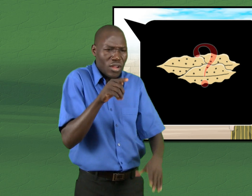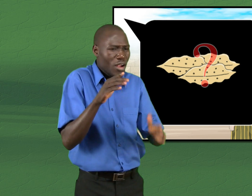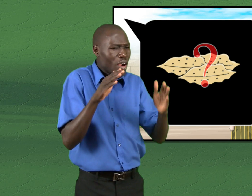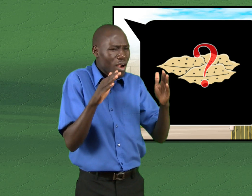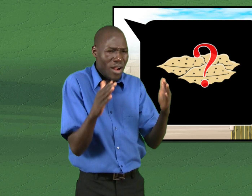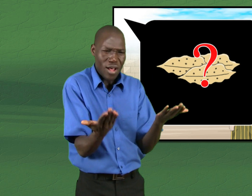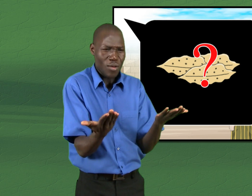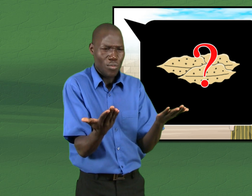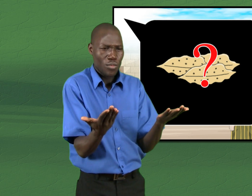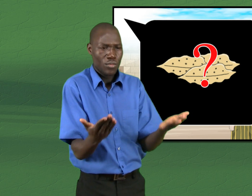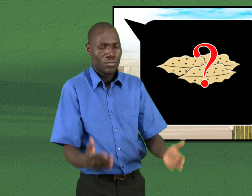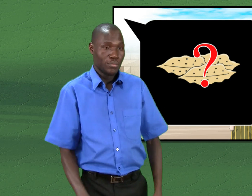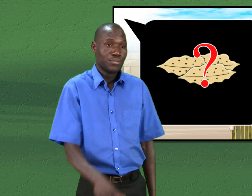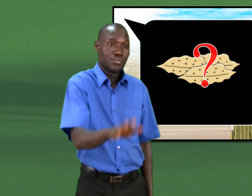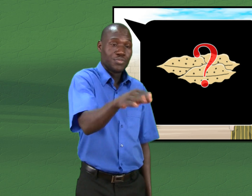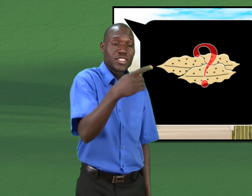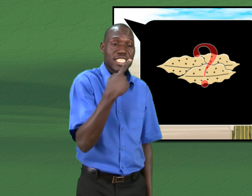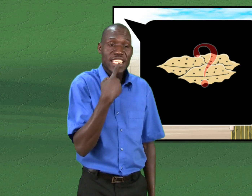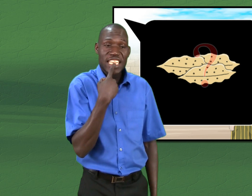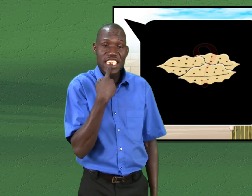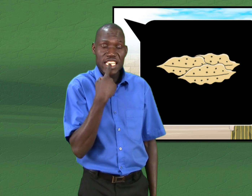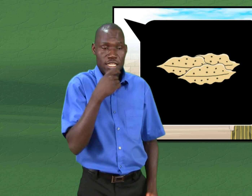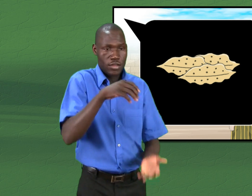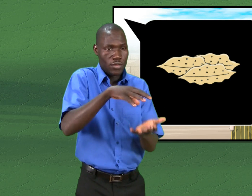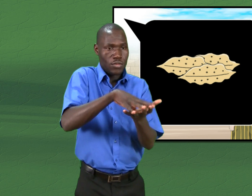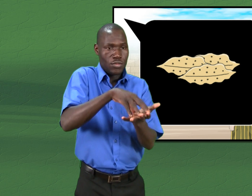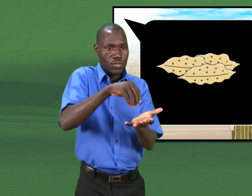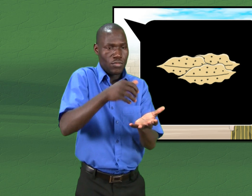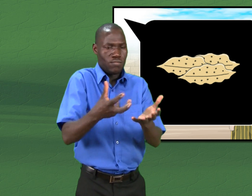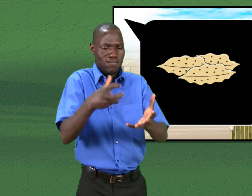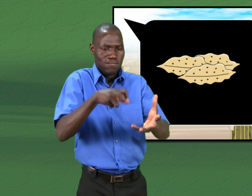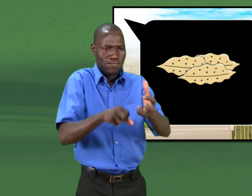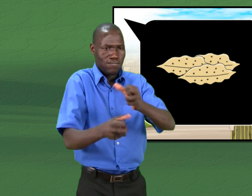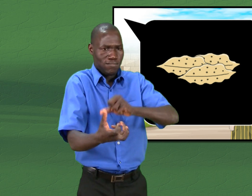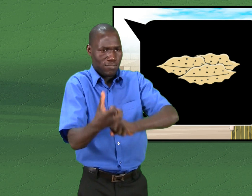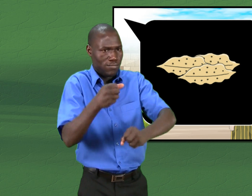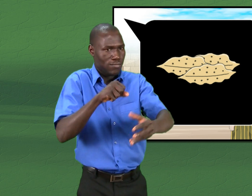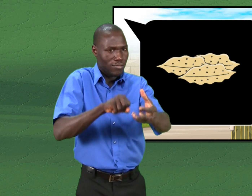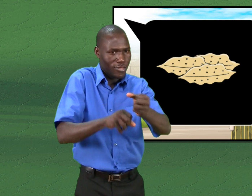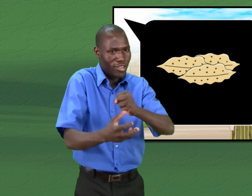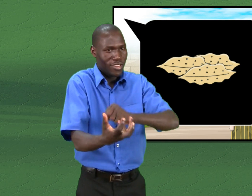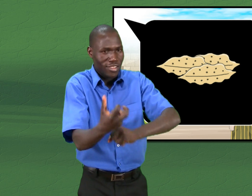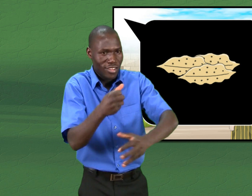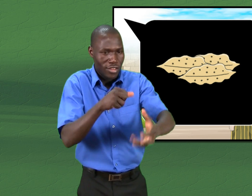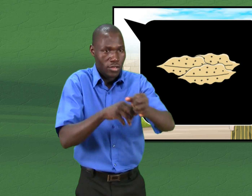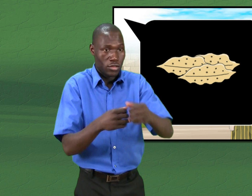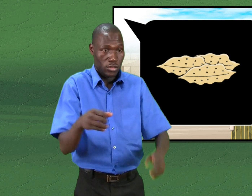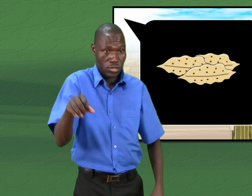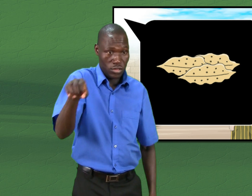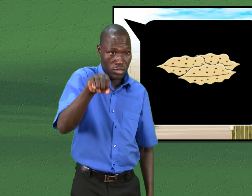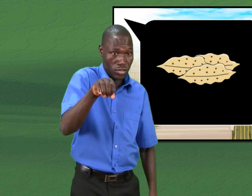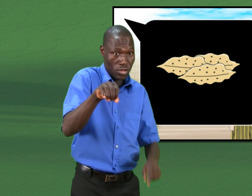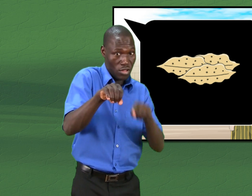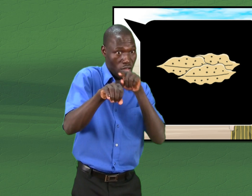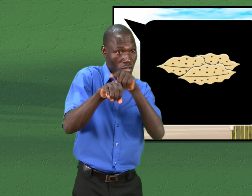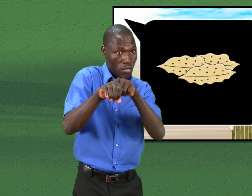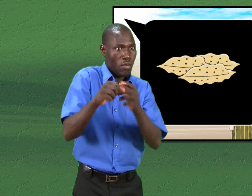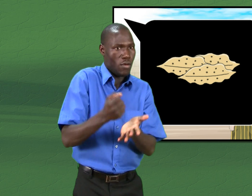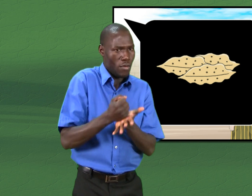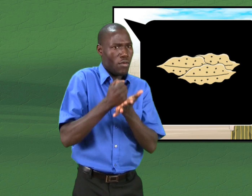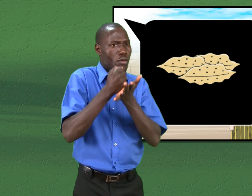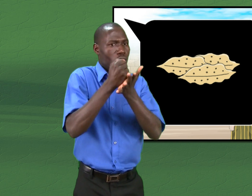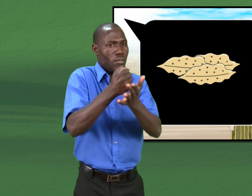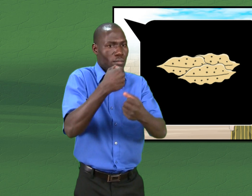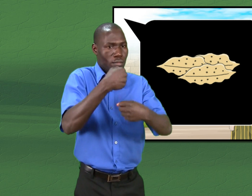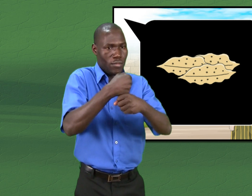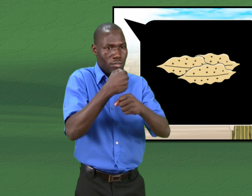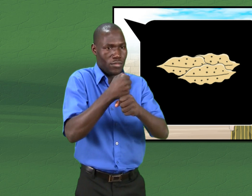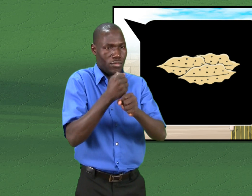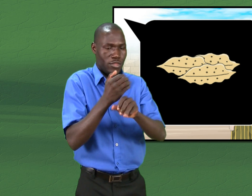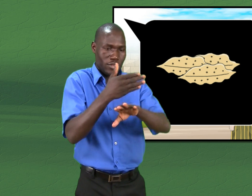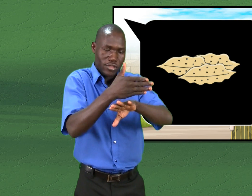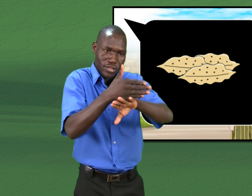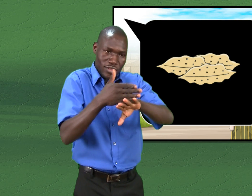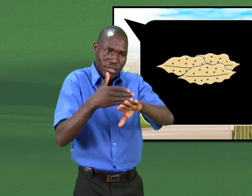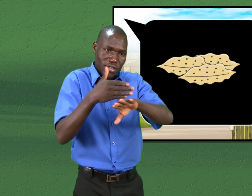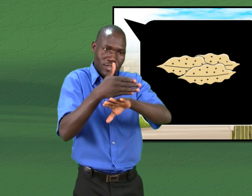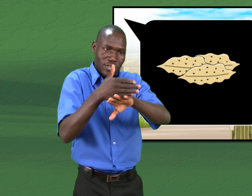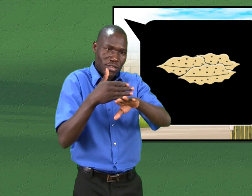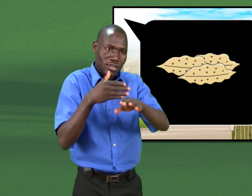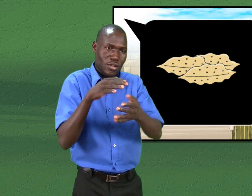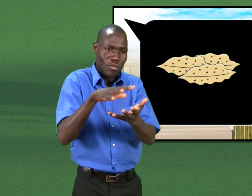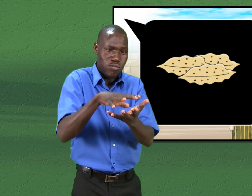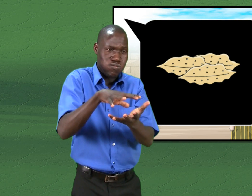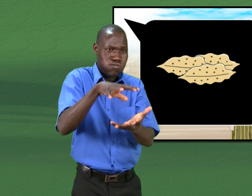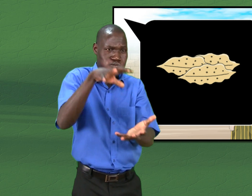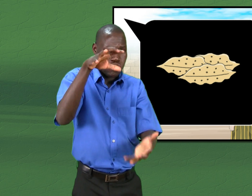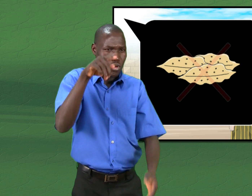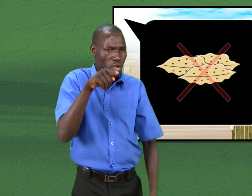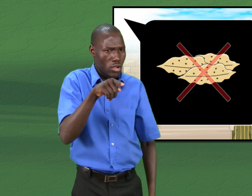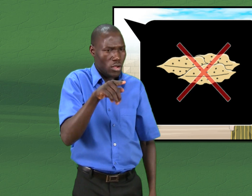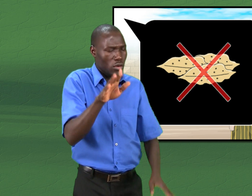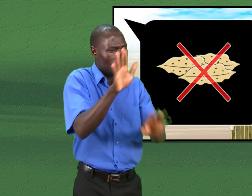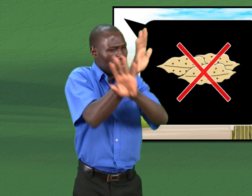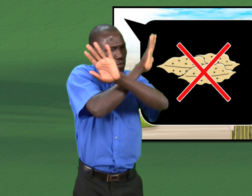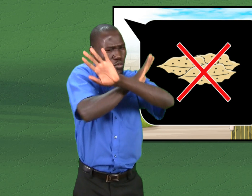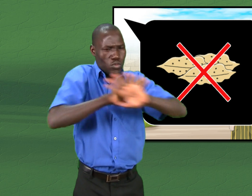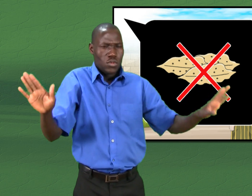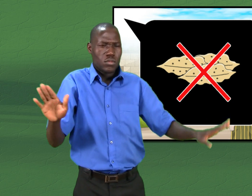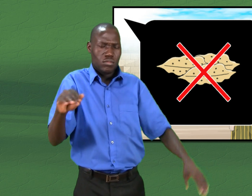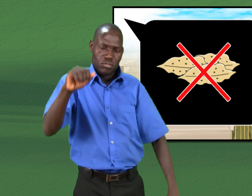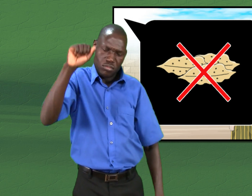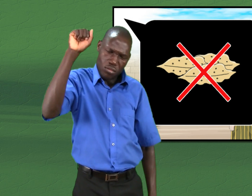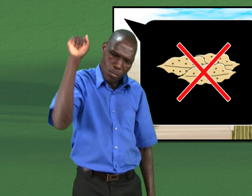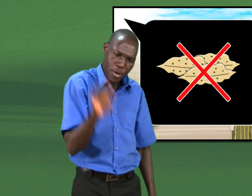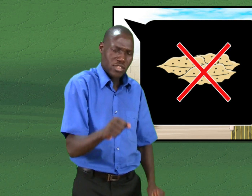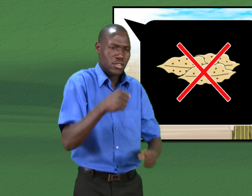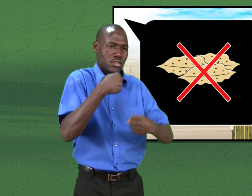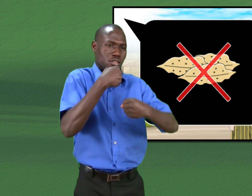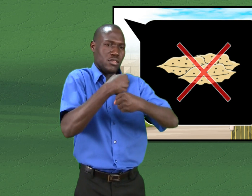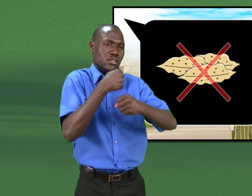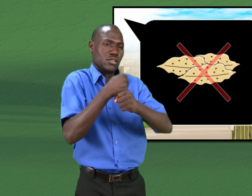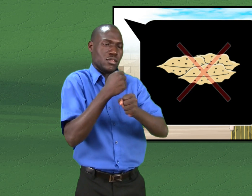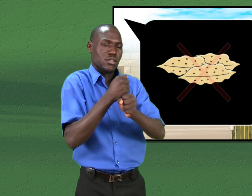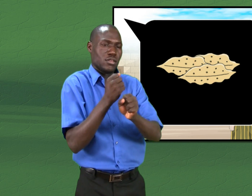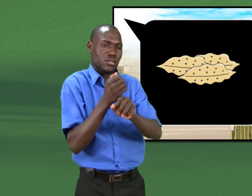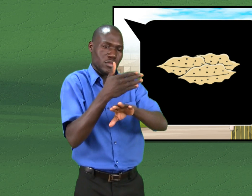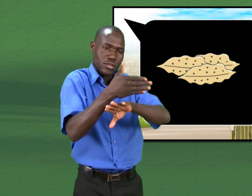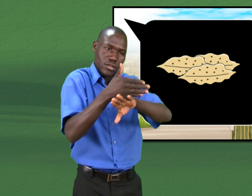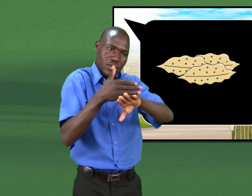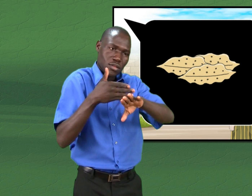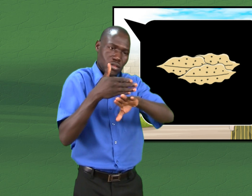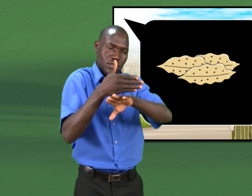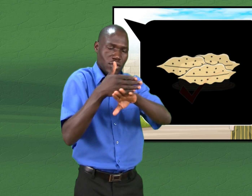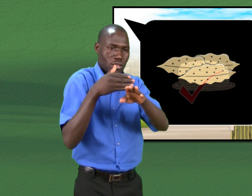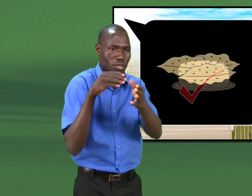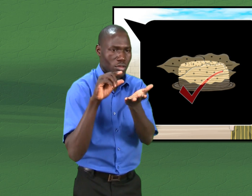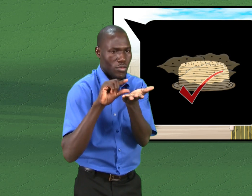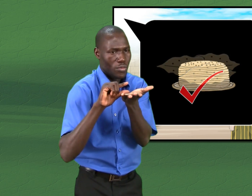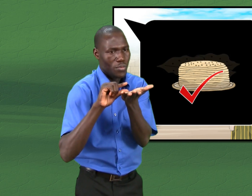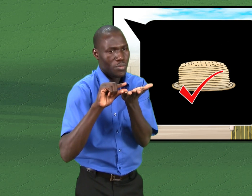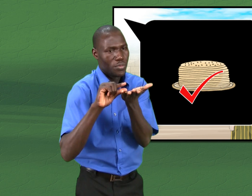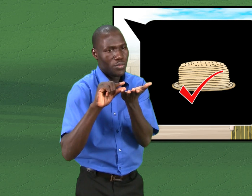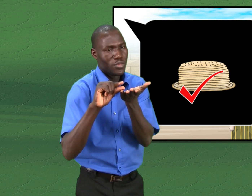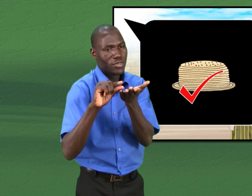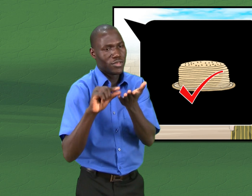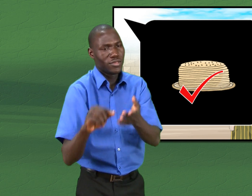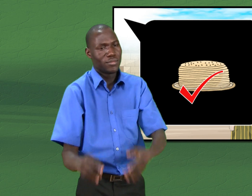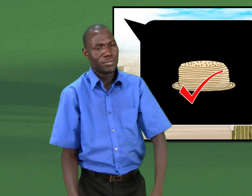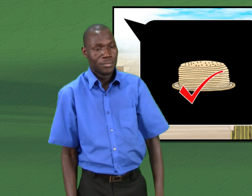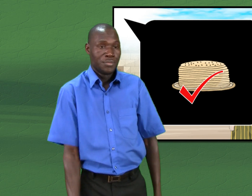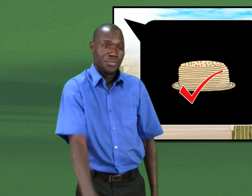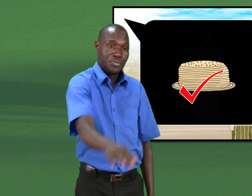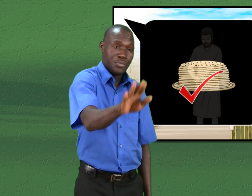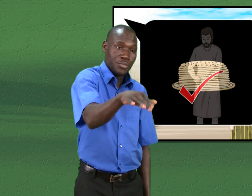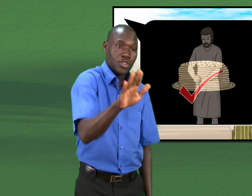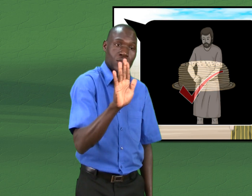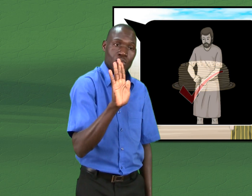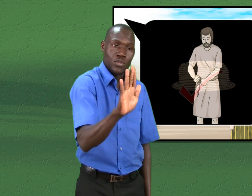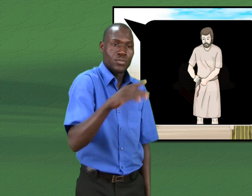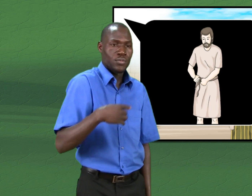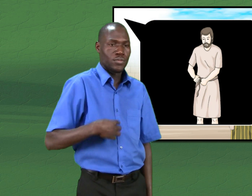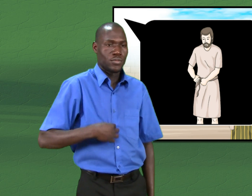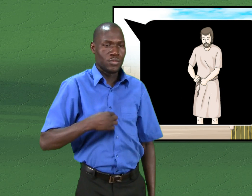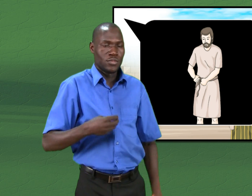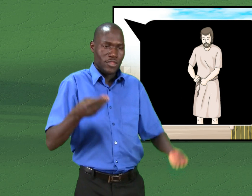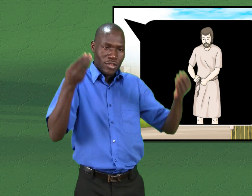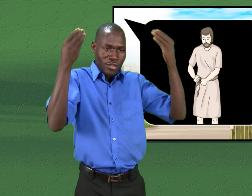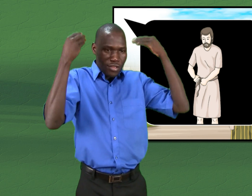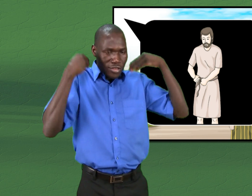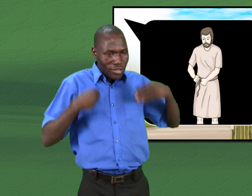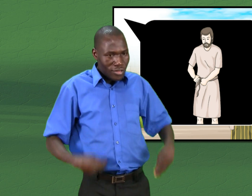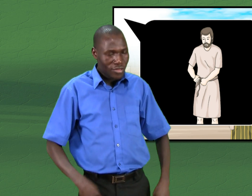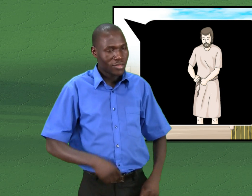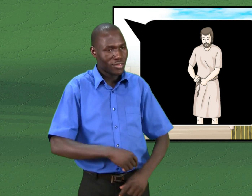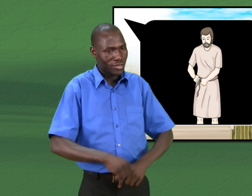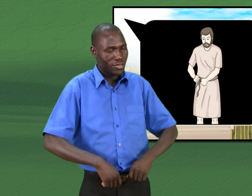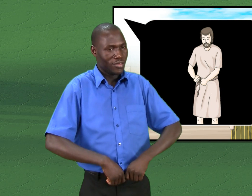before the morning you must burn up any part that is left over.